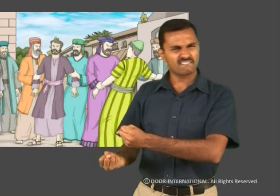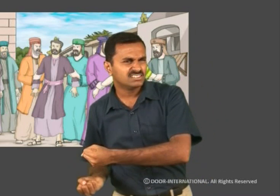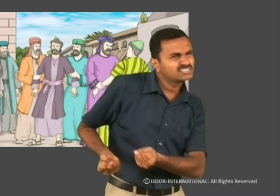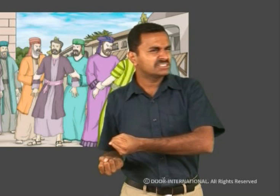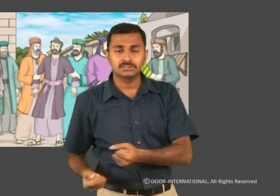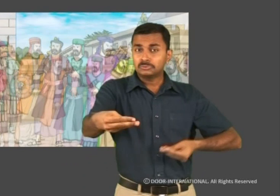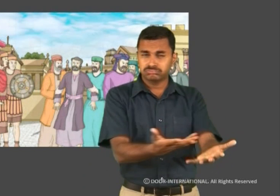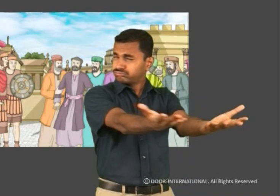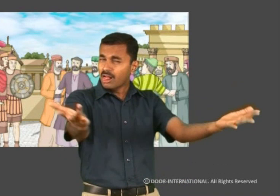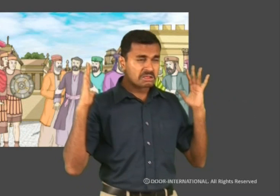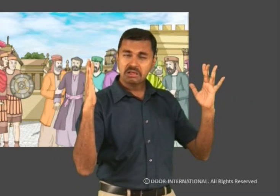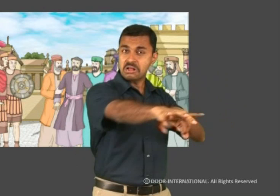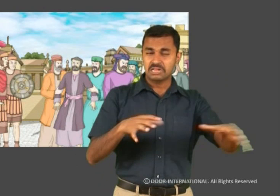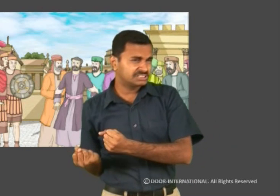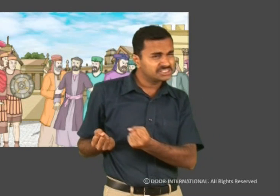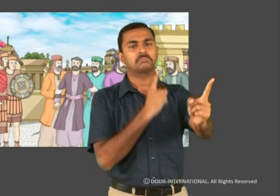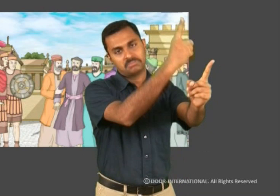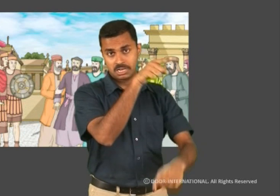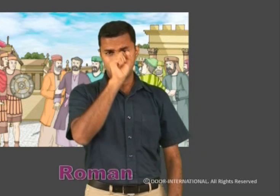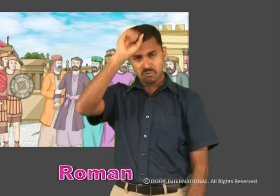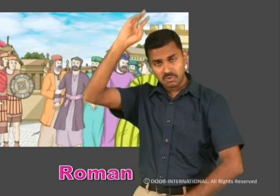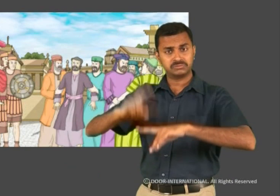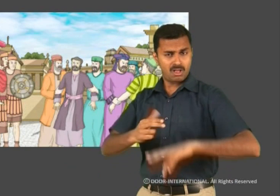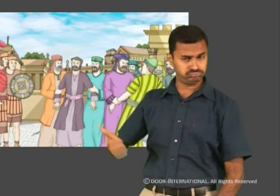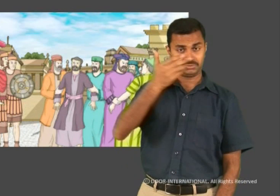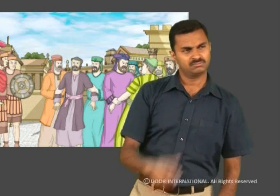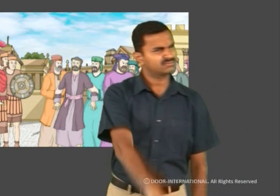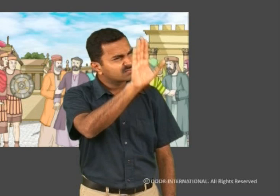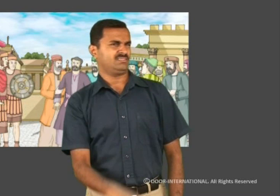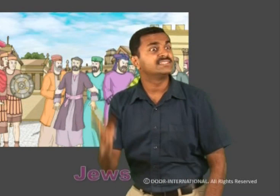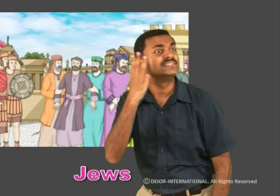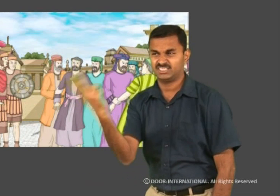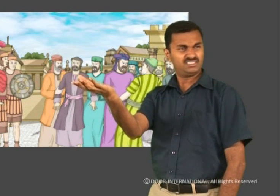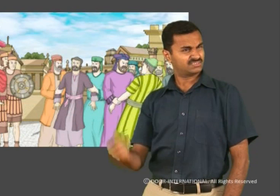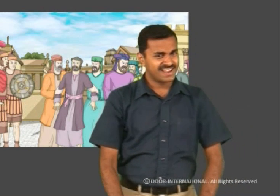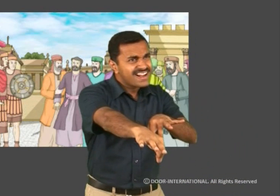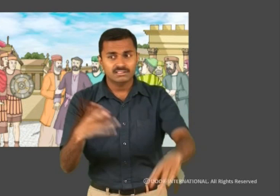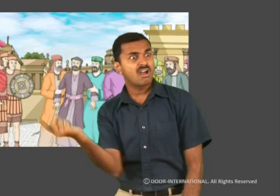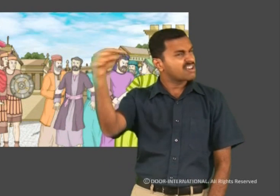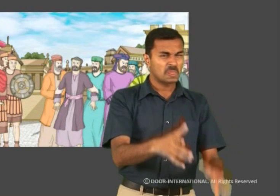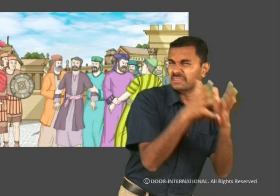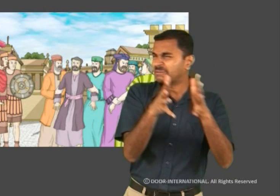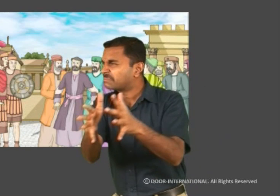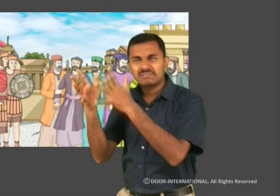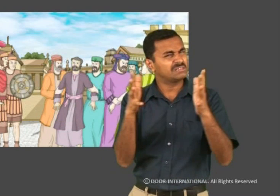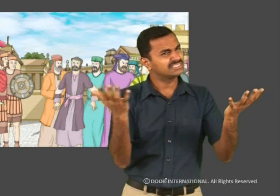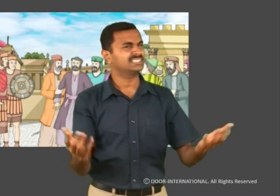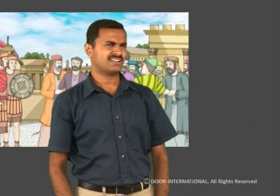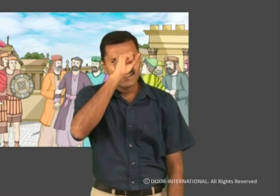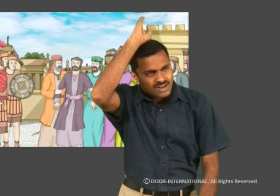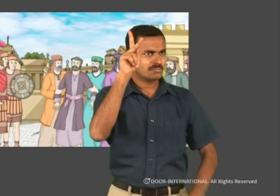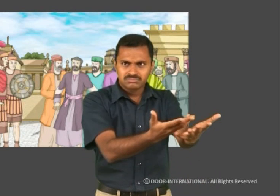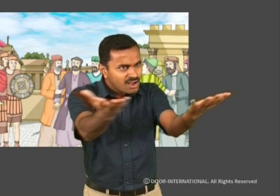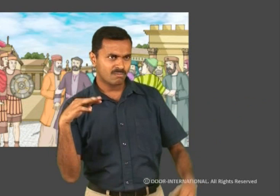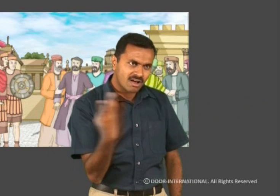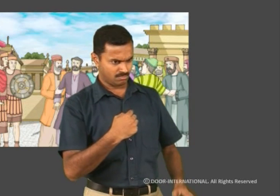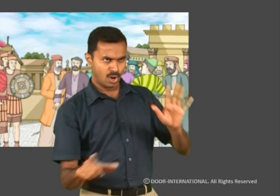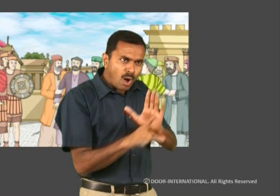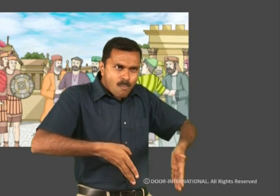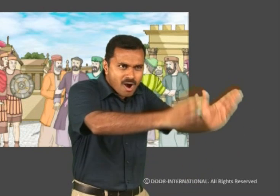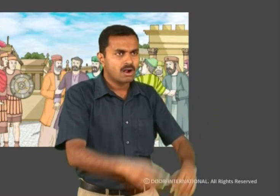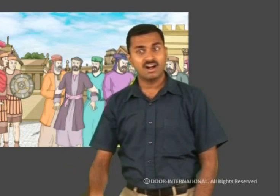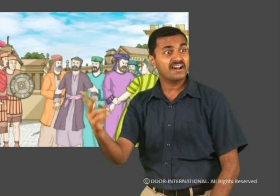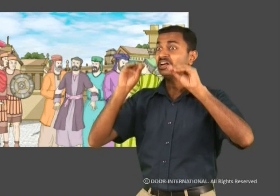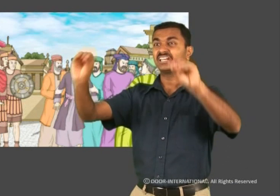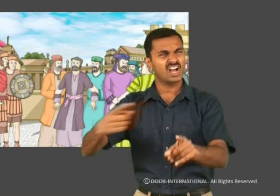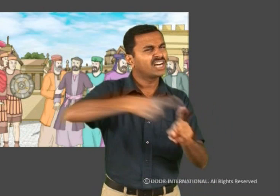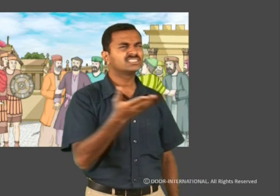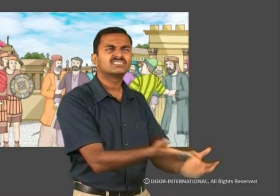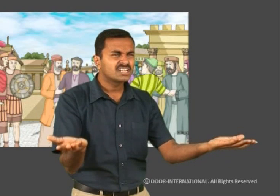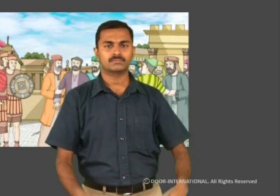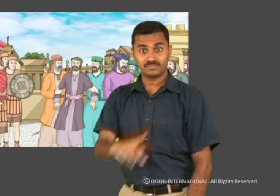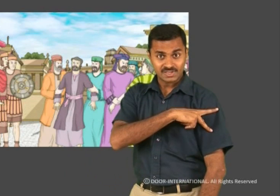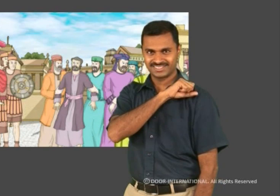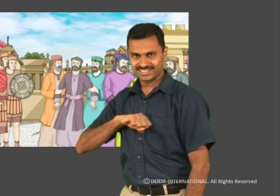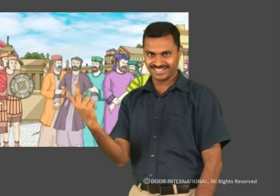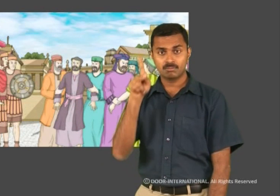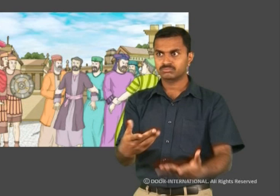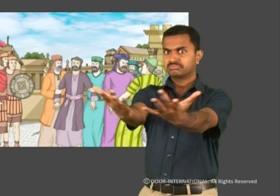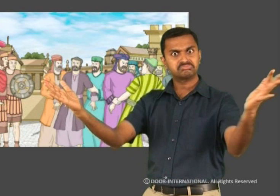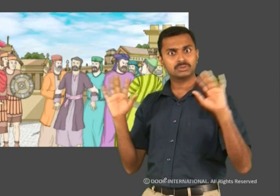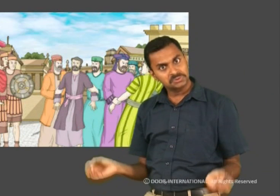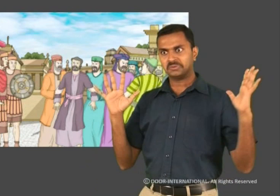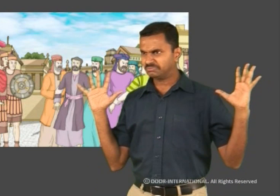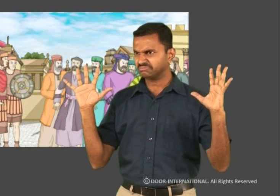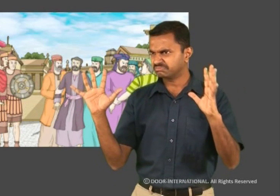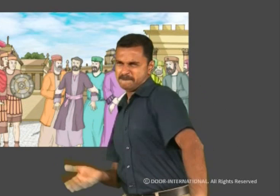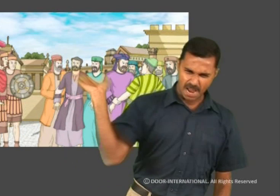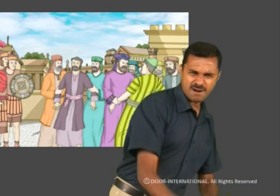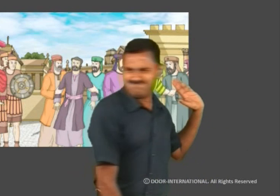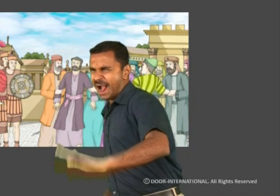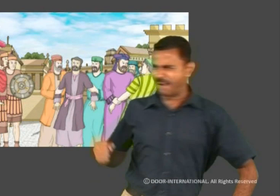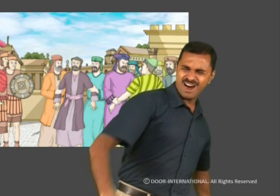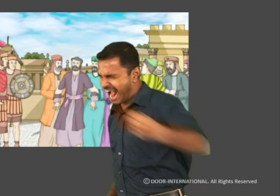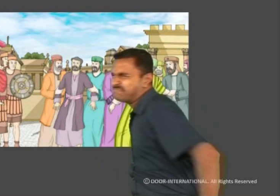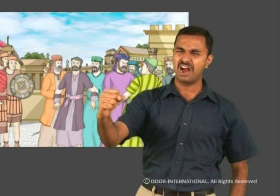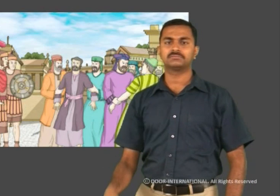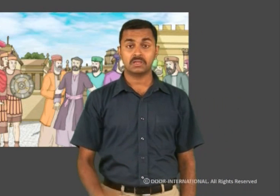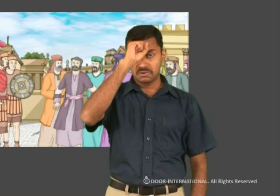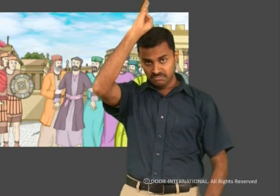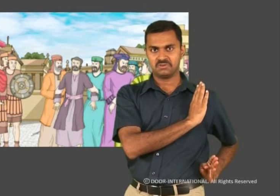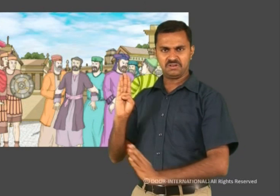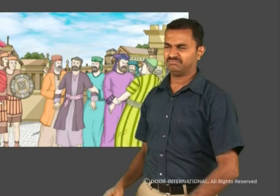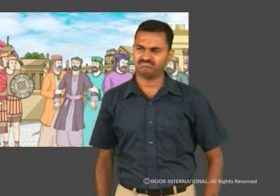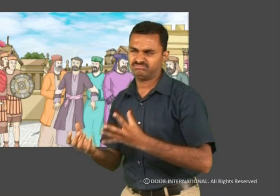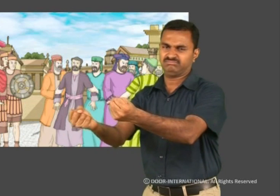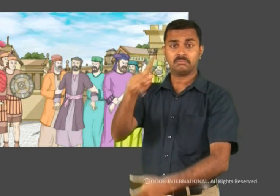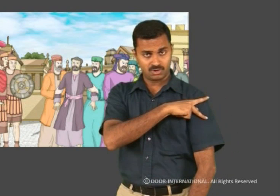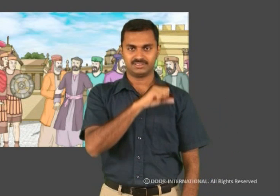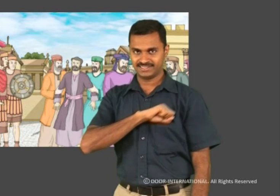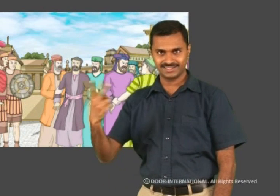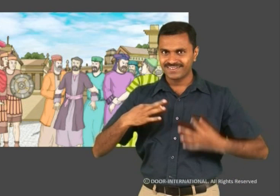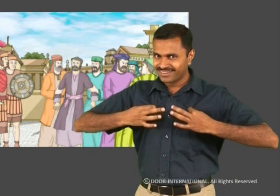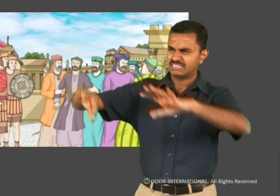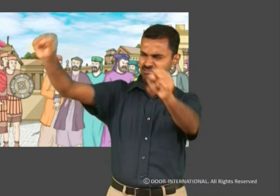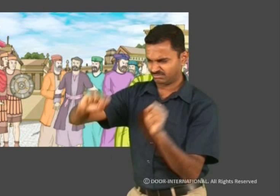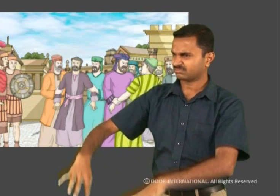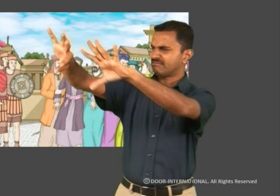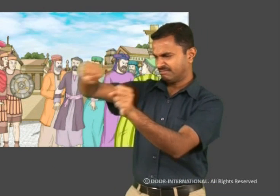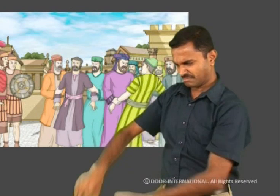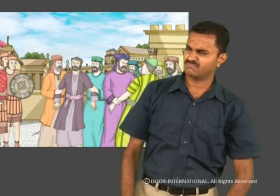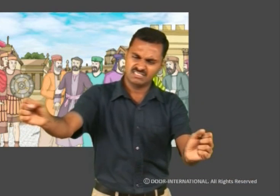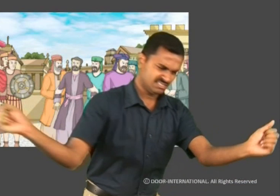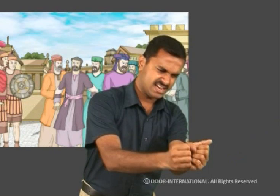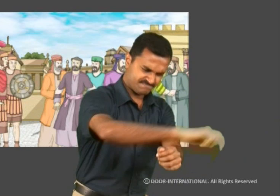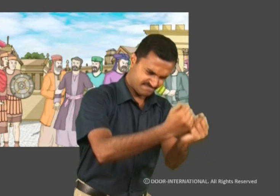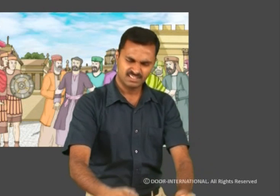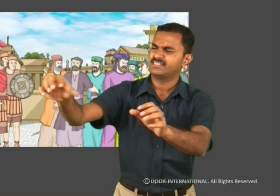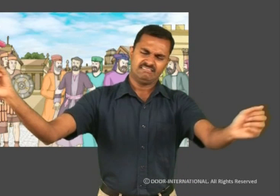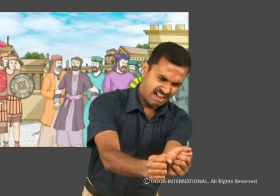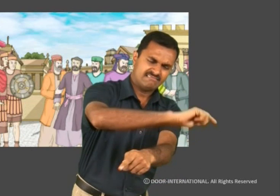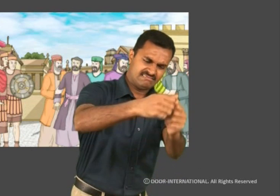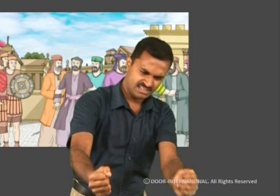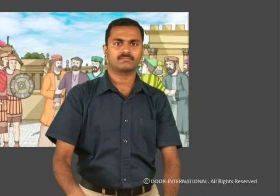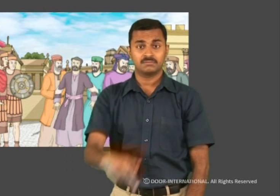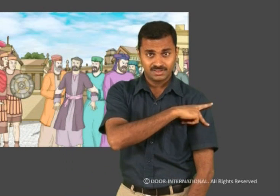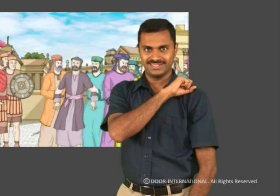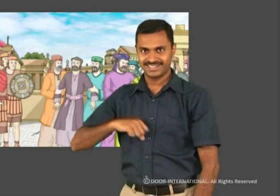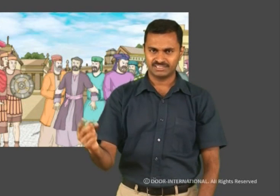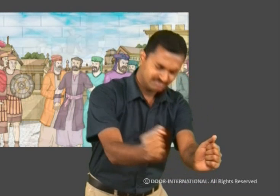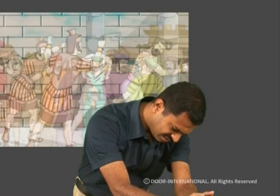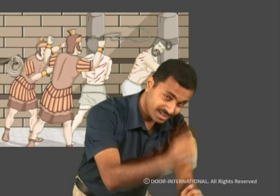They brought them to the magistrates and said, “These men are Jews and are throwing our city into turmoil by promoting customs that are unlawful for us Romans to adopt or practice.”